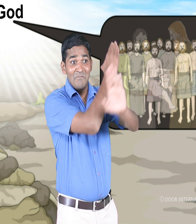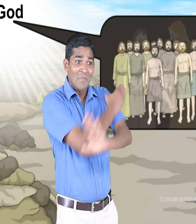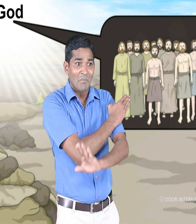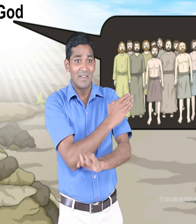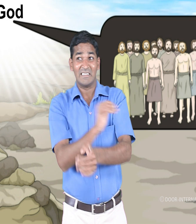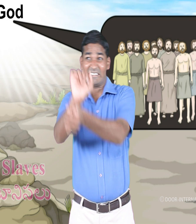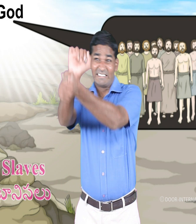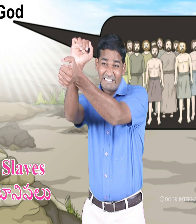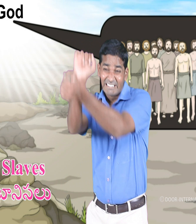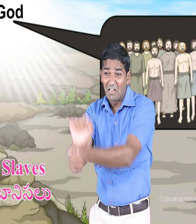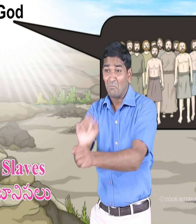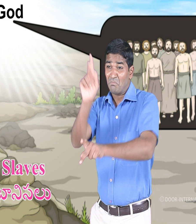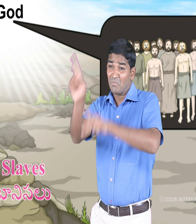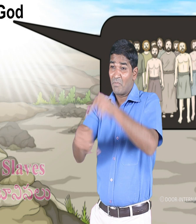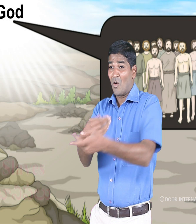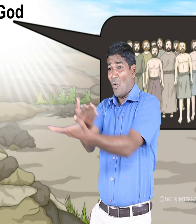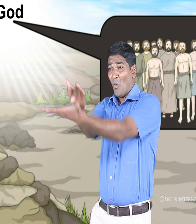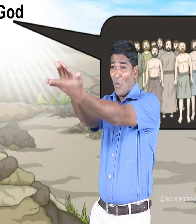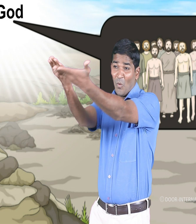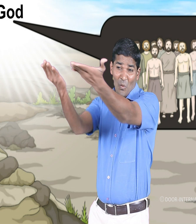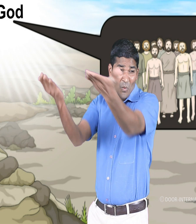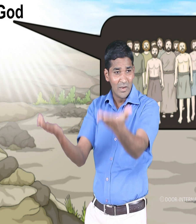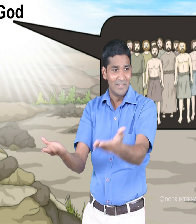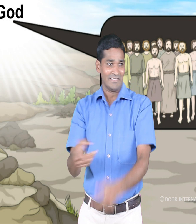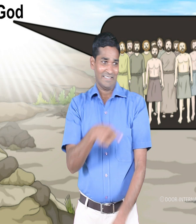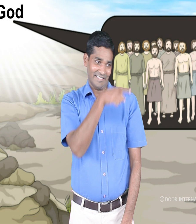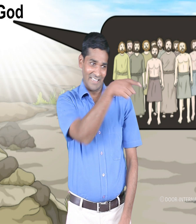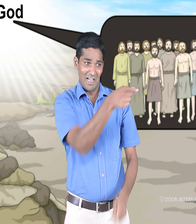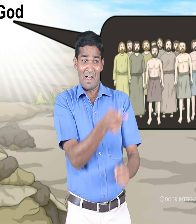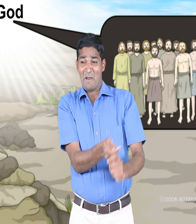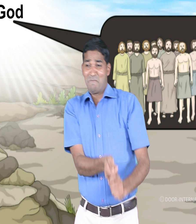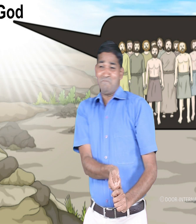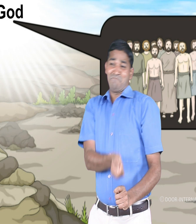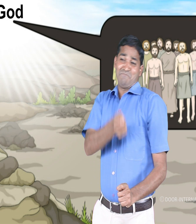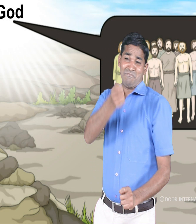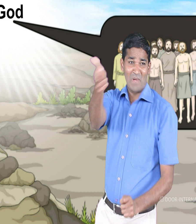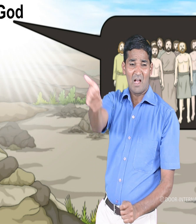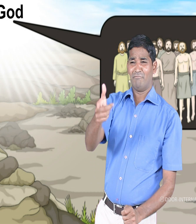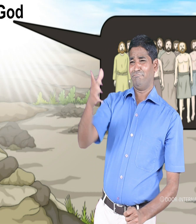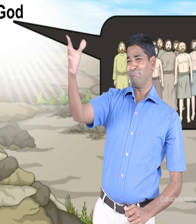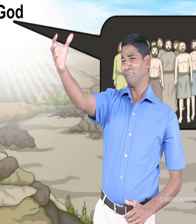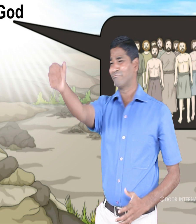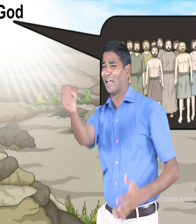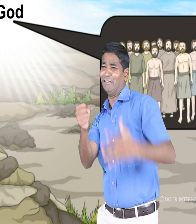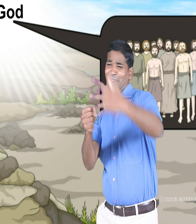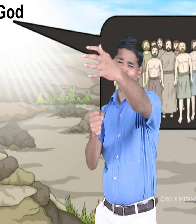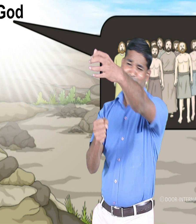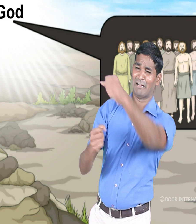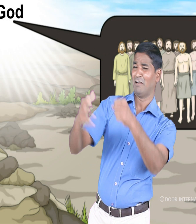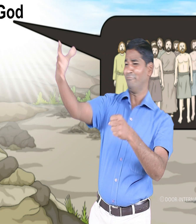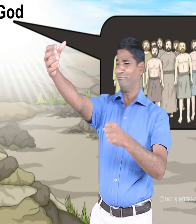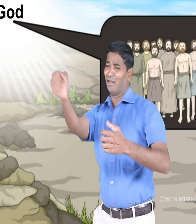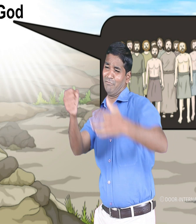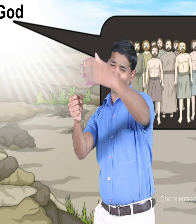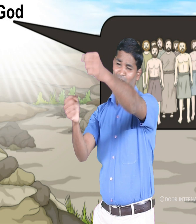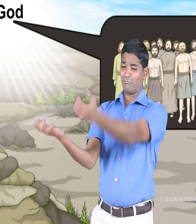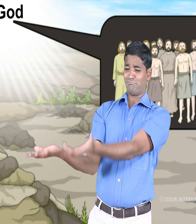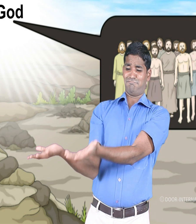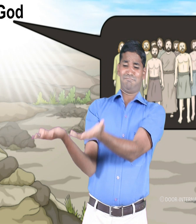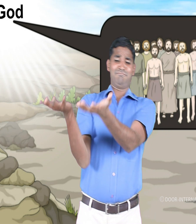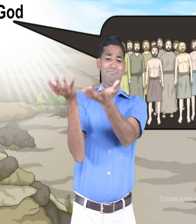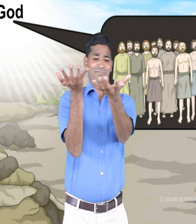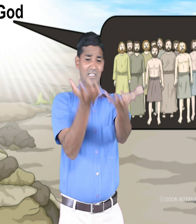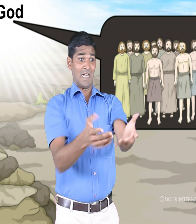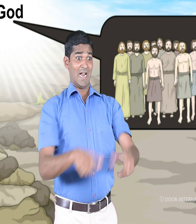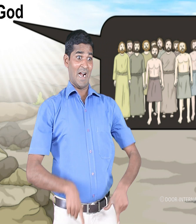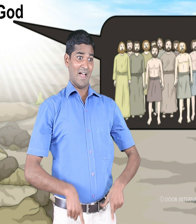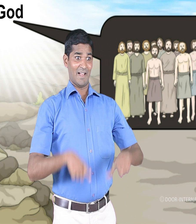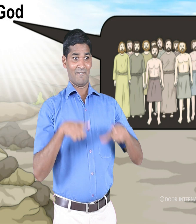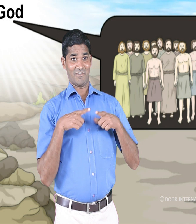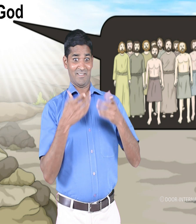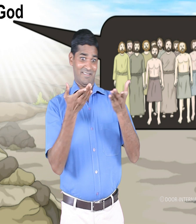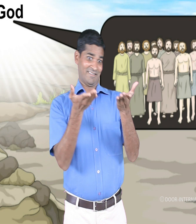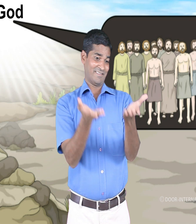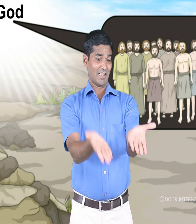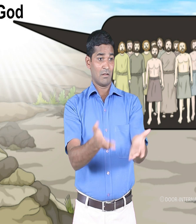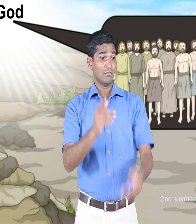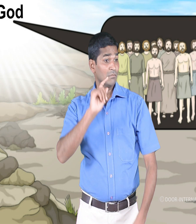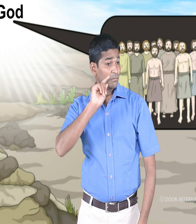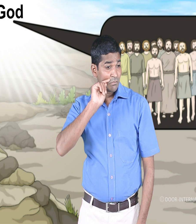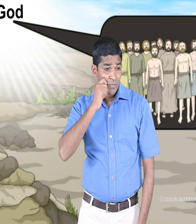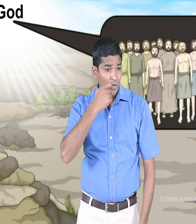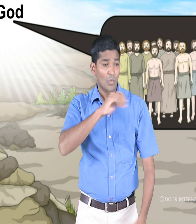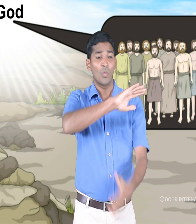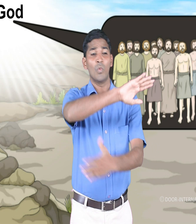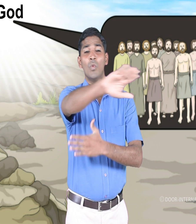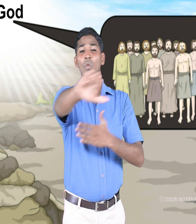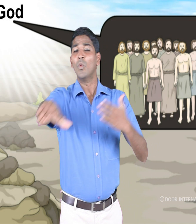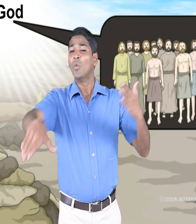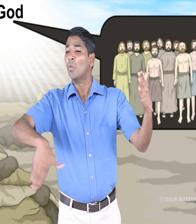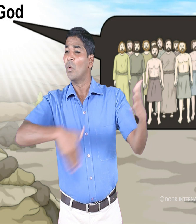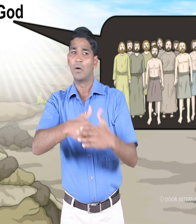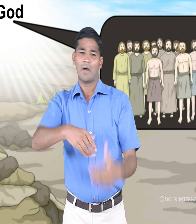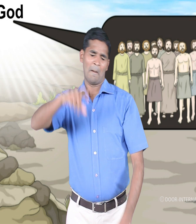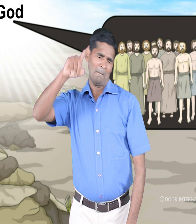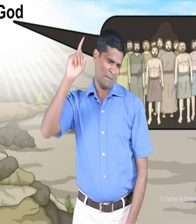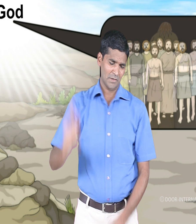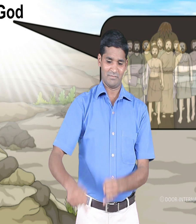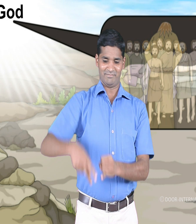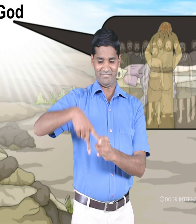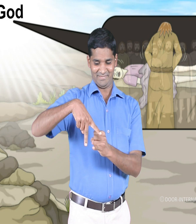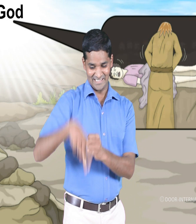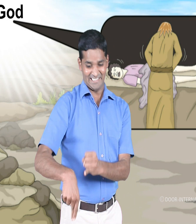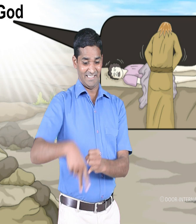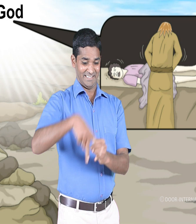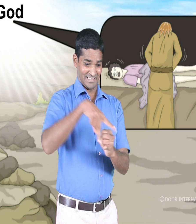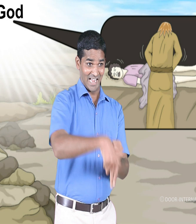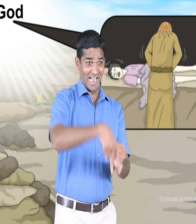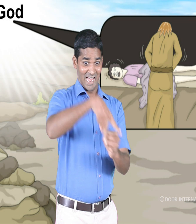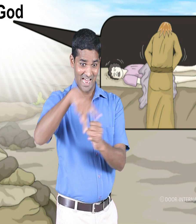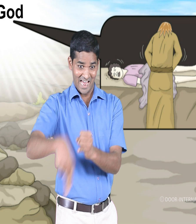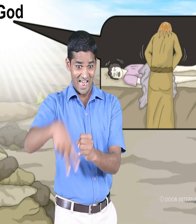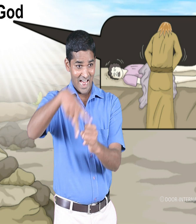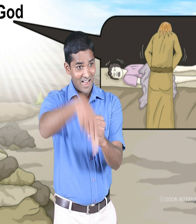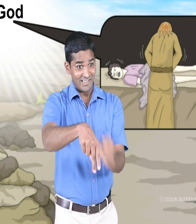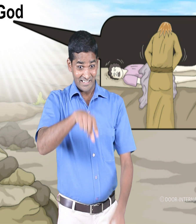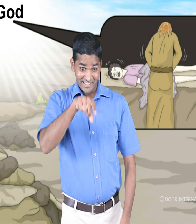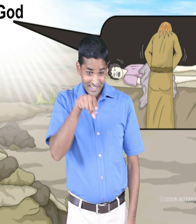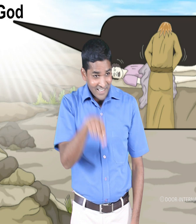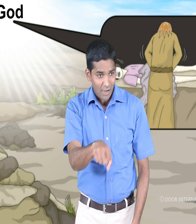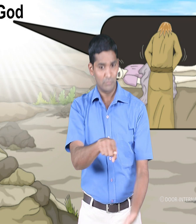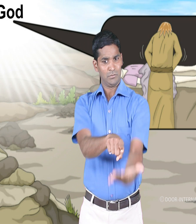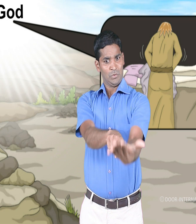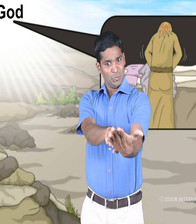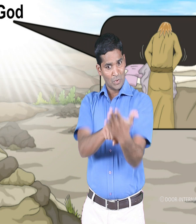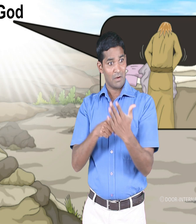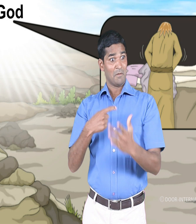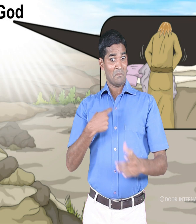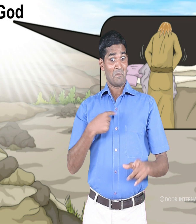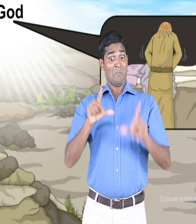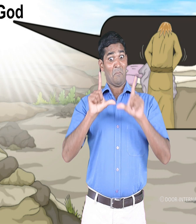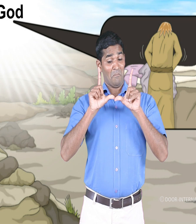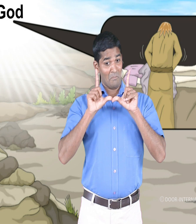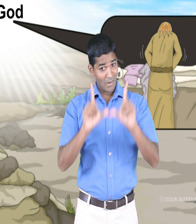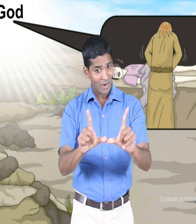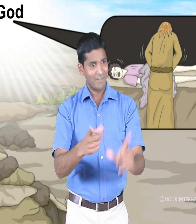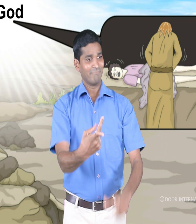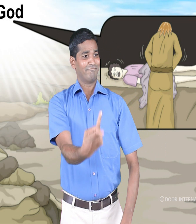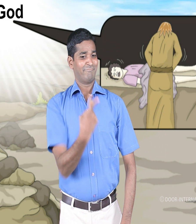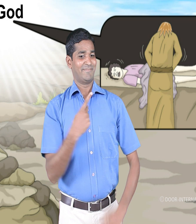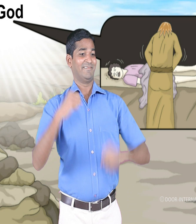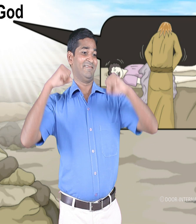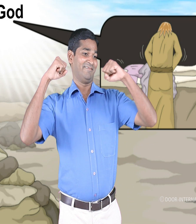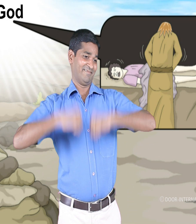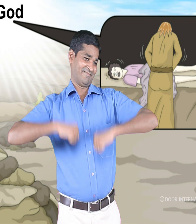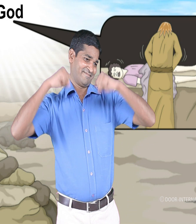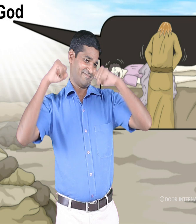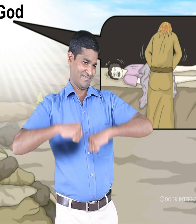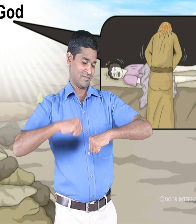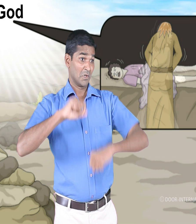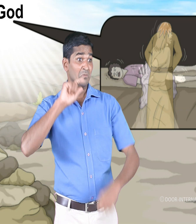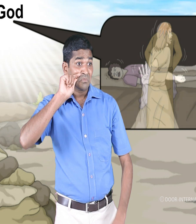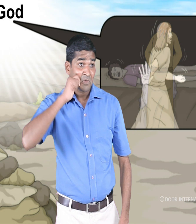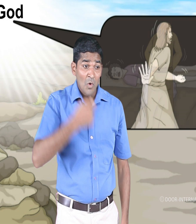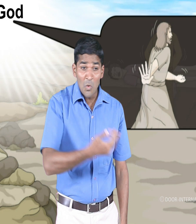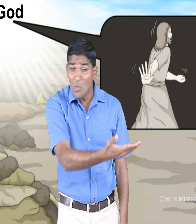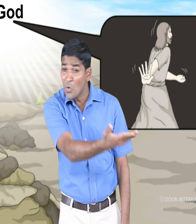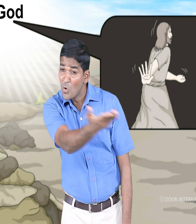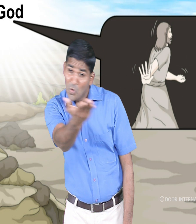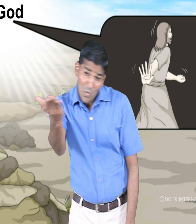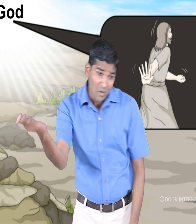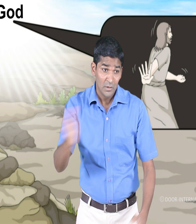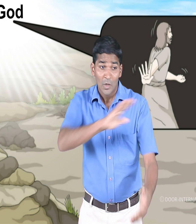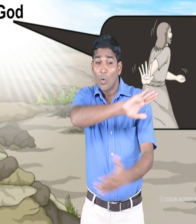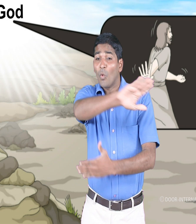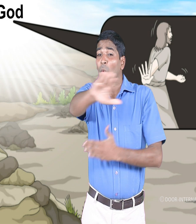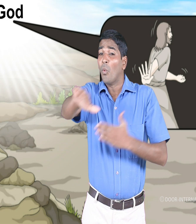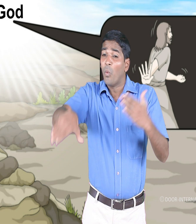Whether they are born in your household or purchased, they must be circumcised. My covenant in your flesh will be an everlasting covenant.